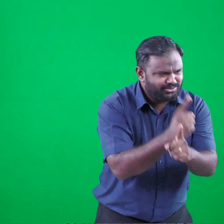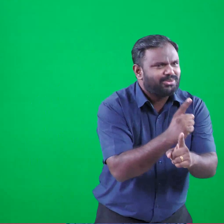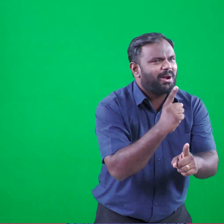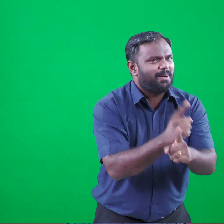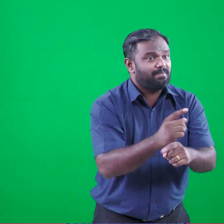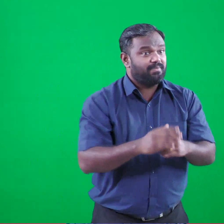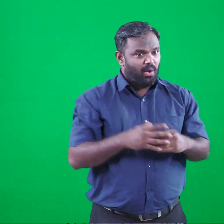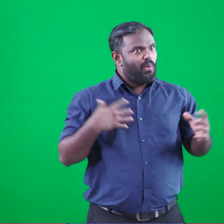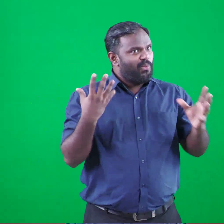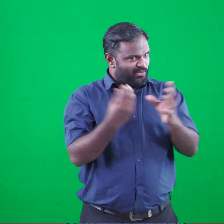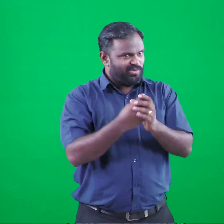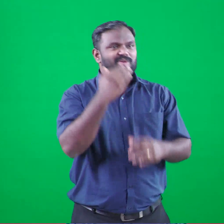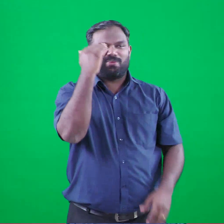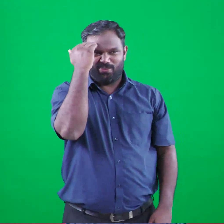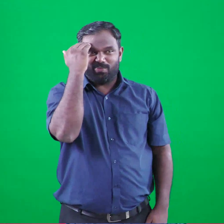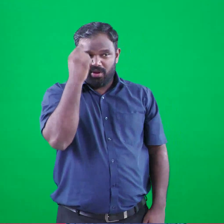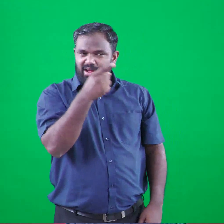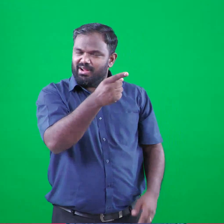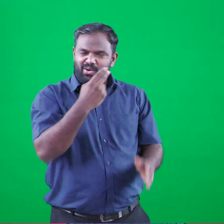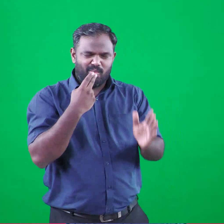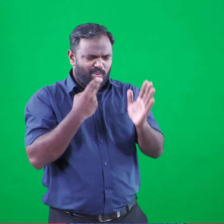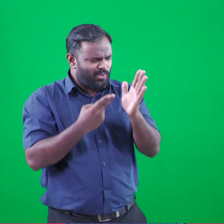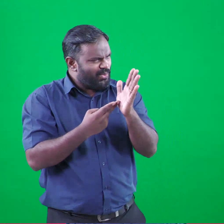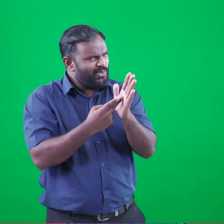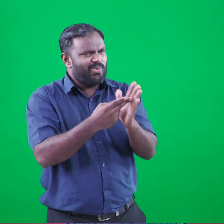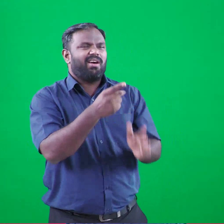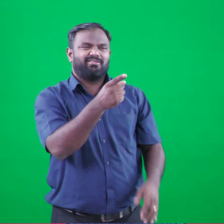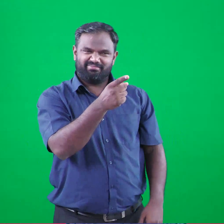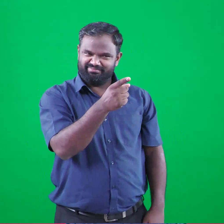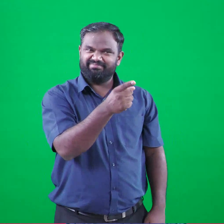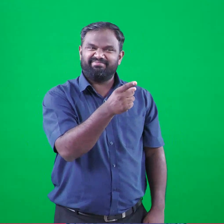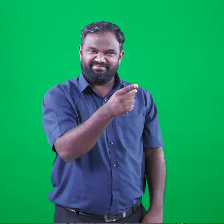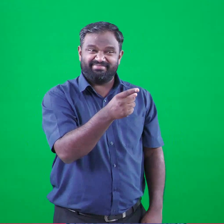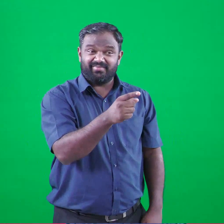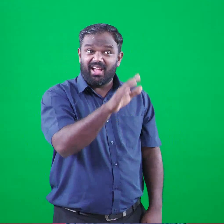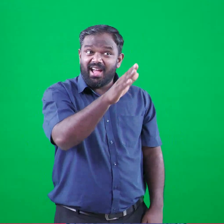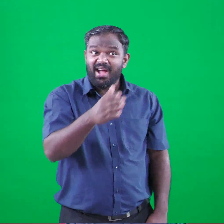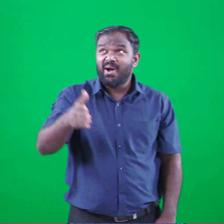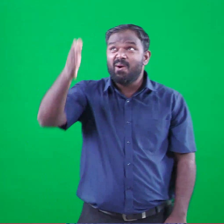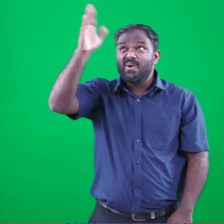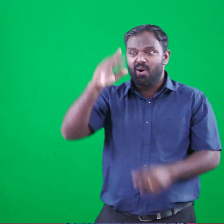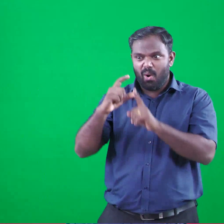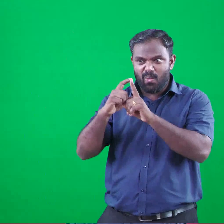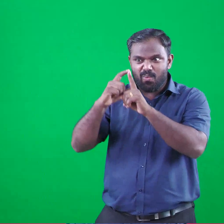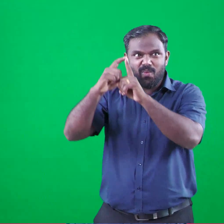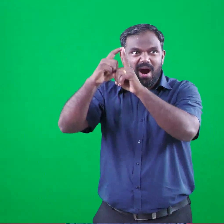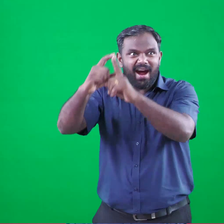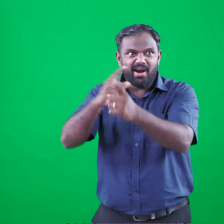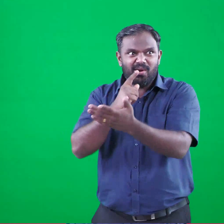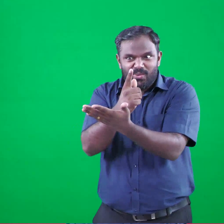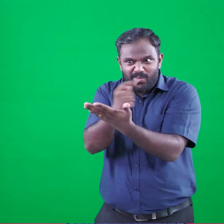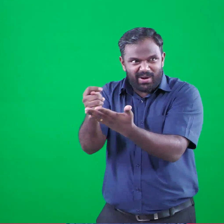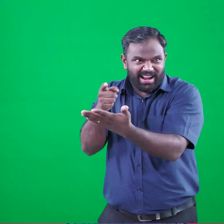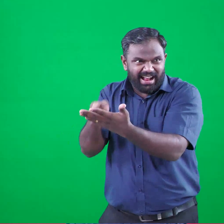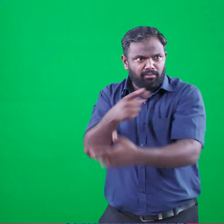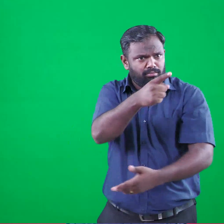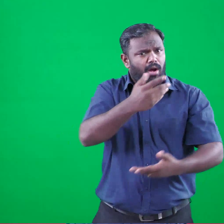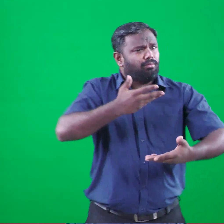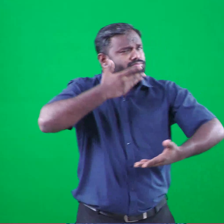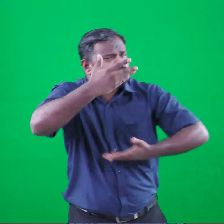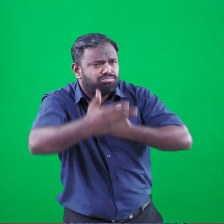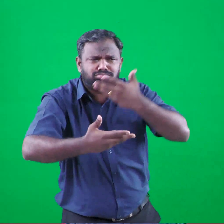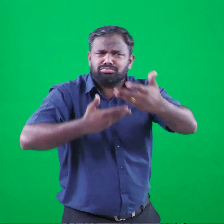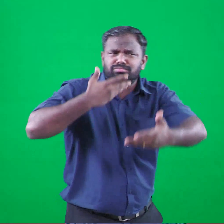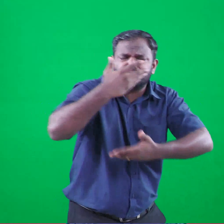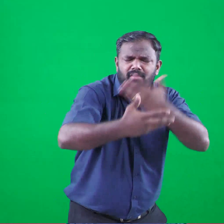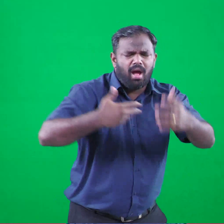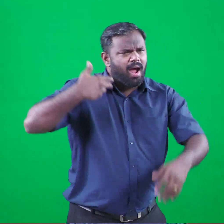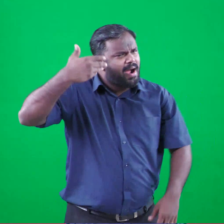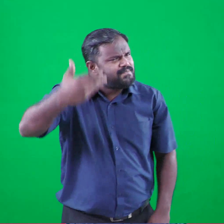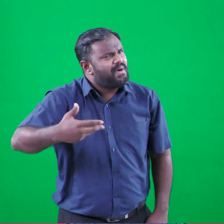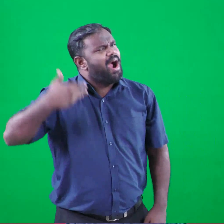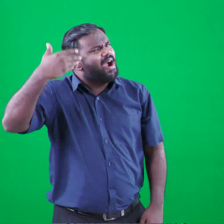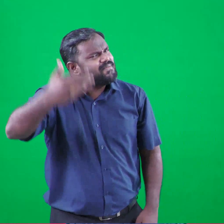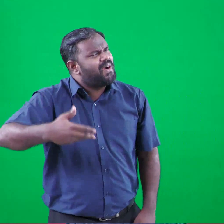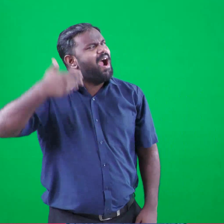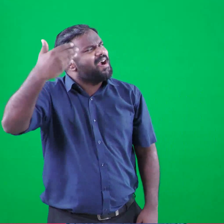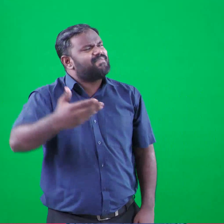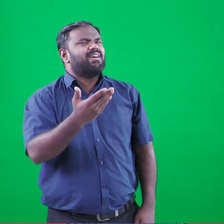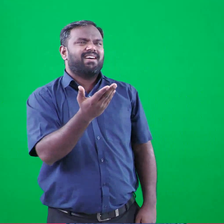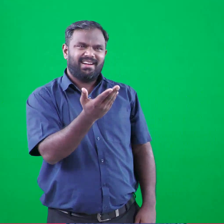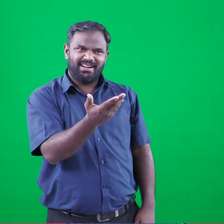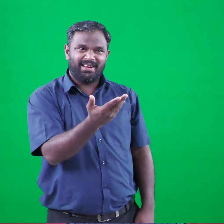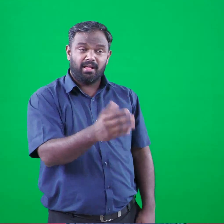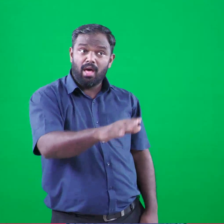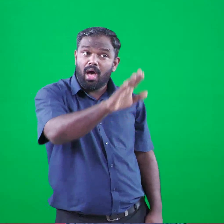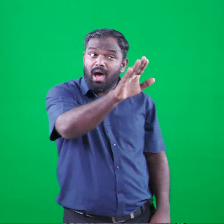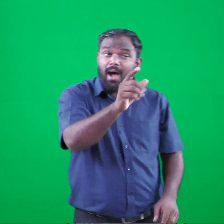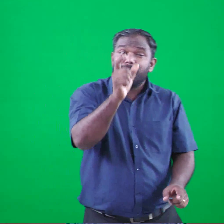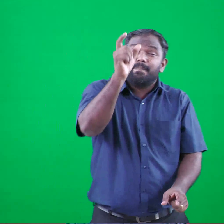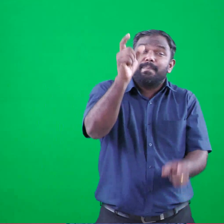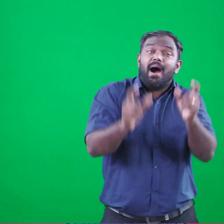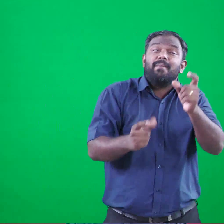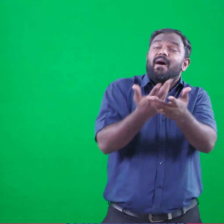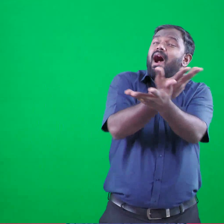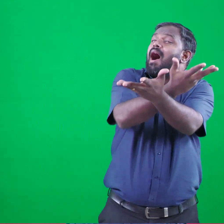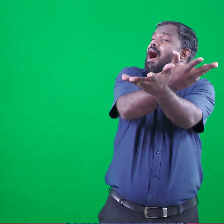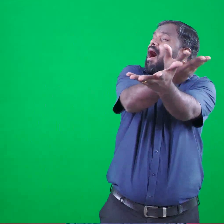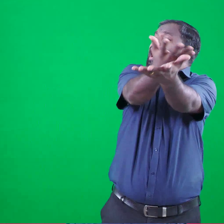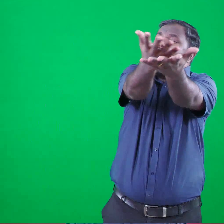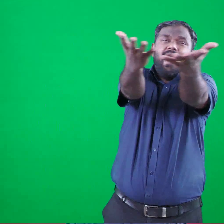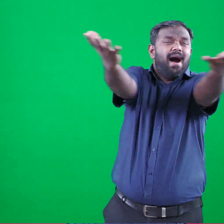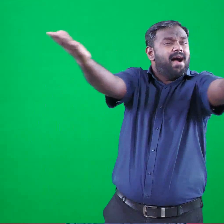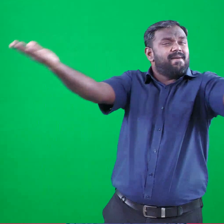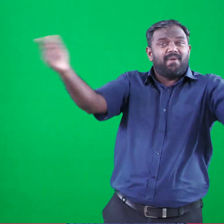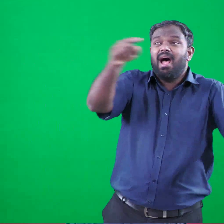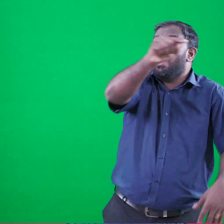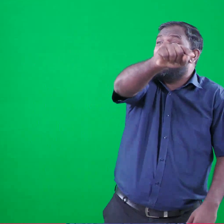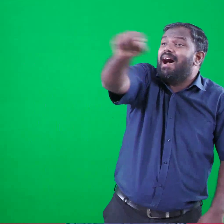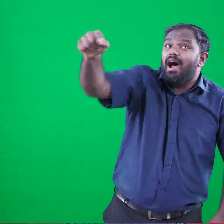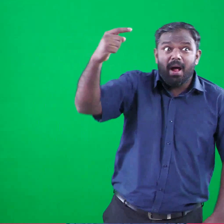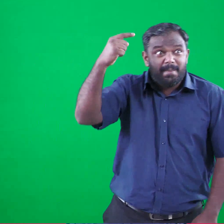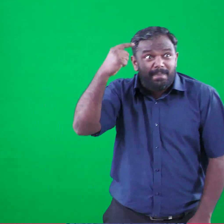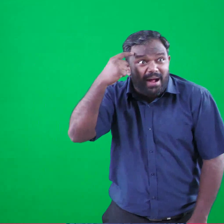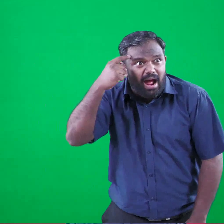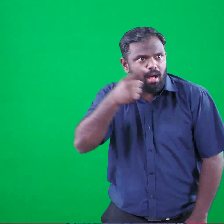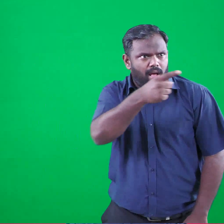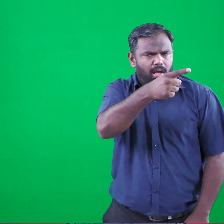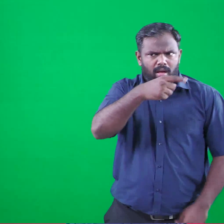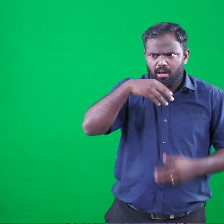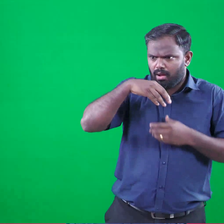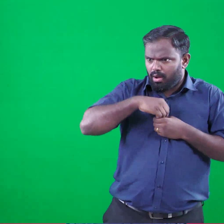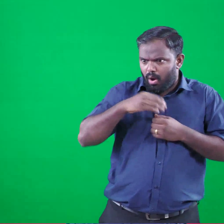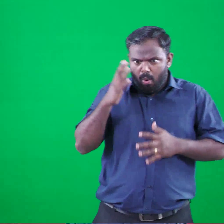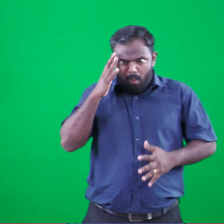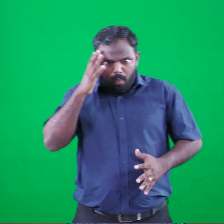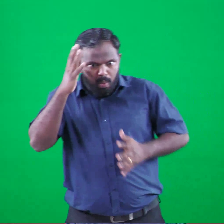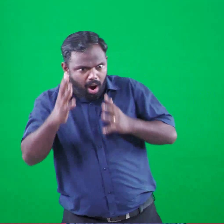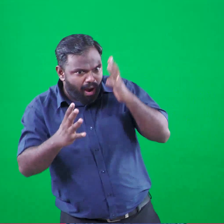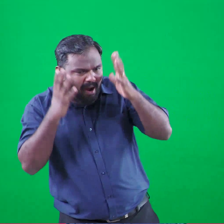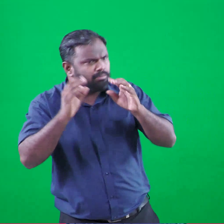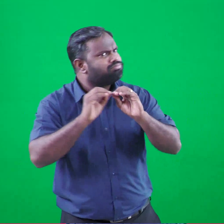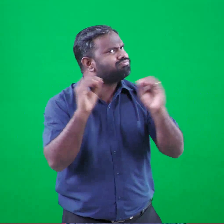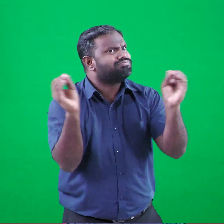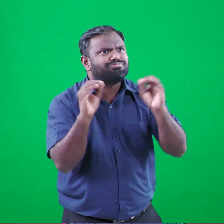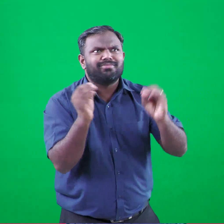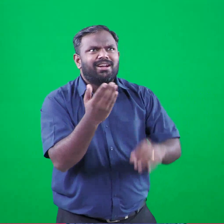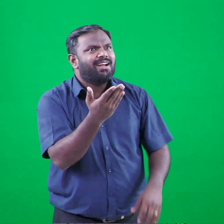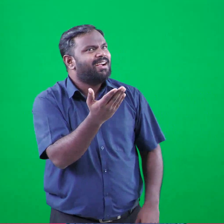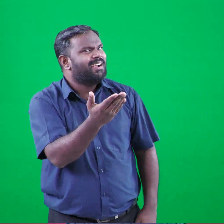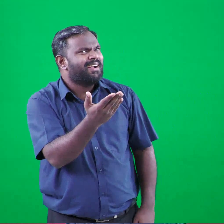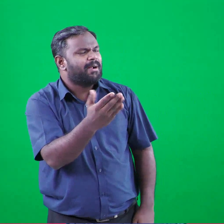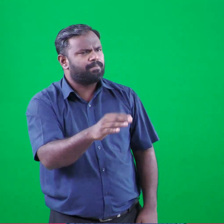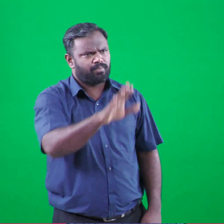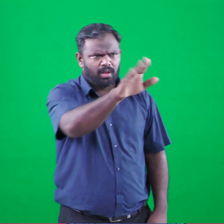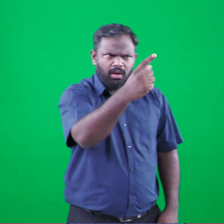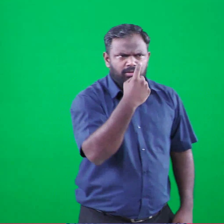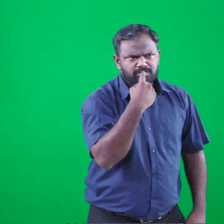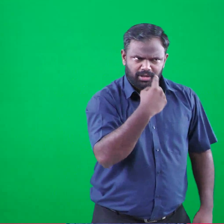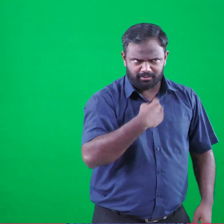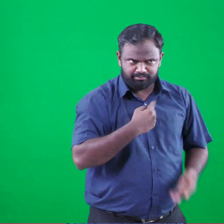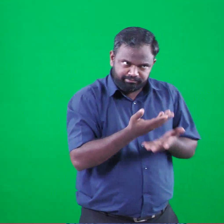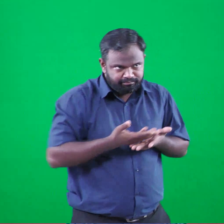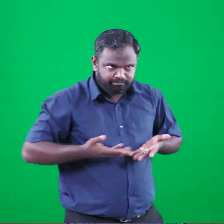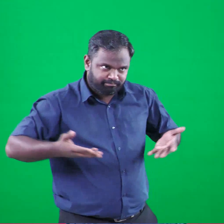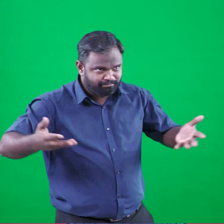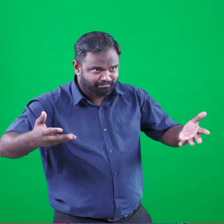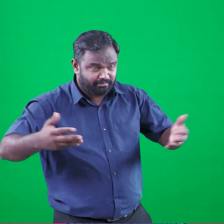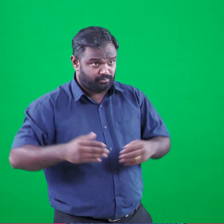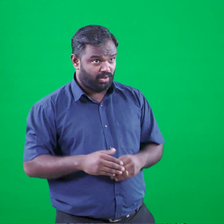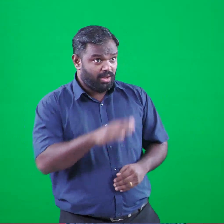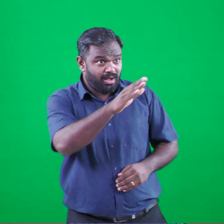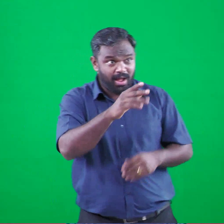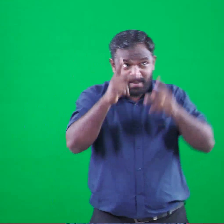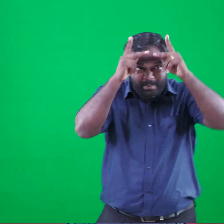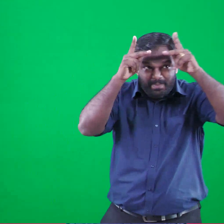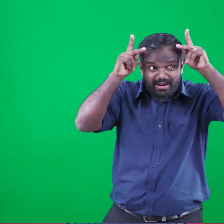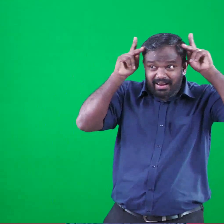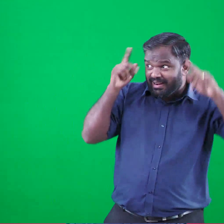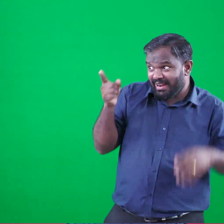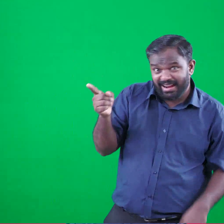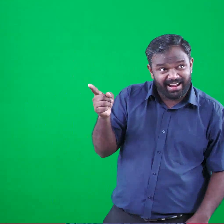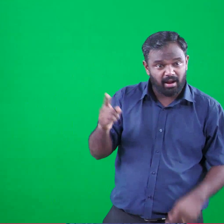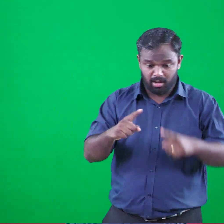Indeed, You are impartial and teach the way of God in accordance with the truth.